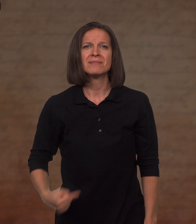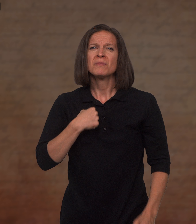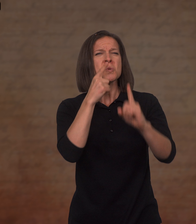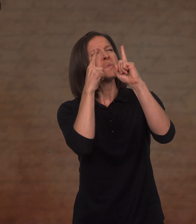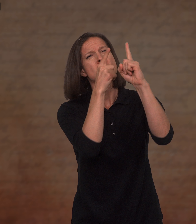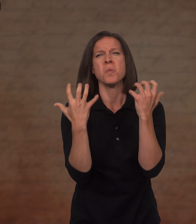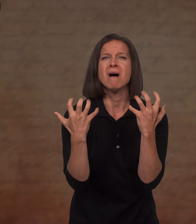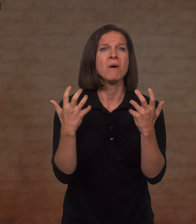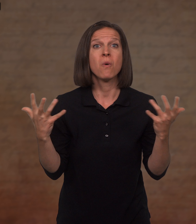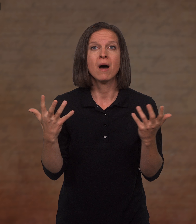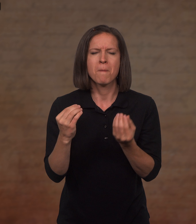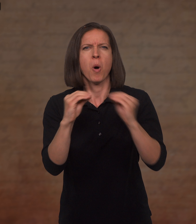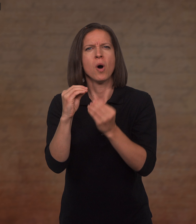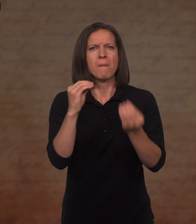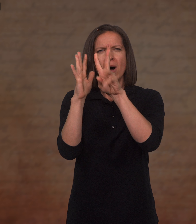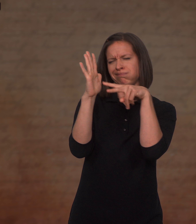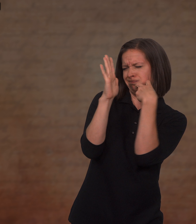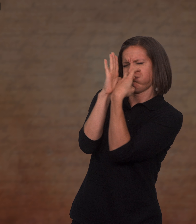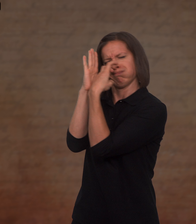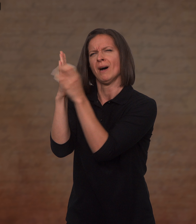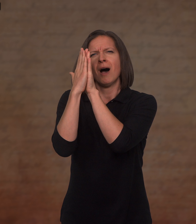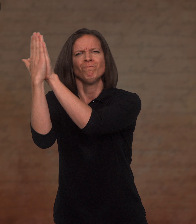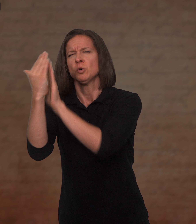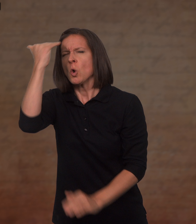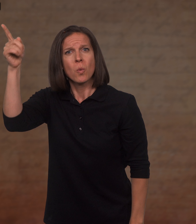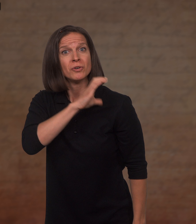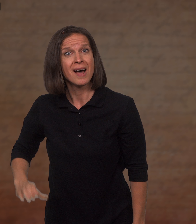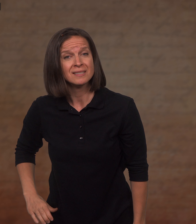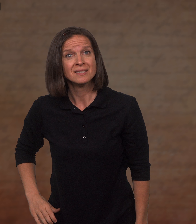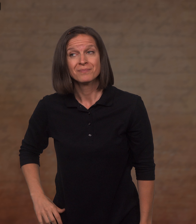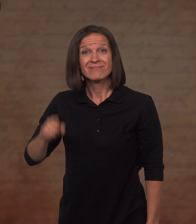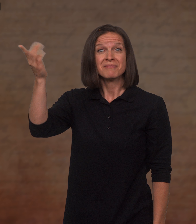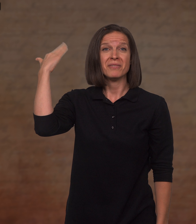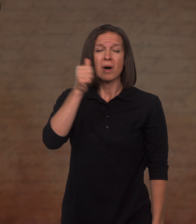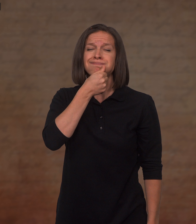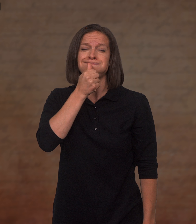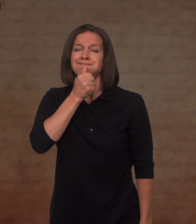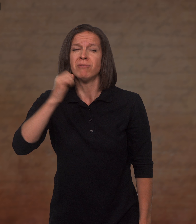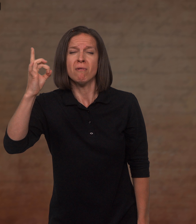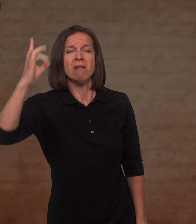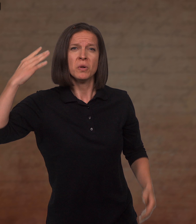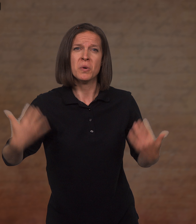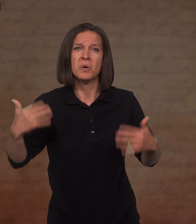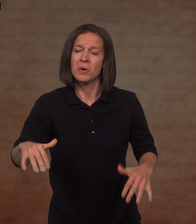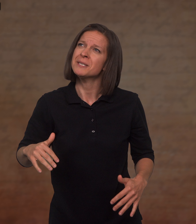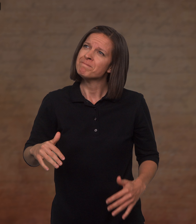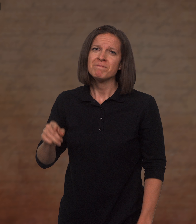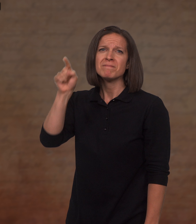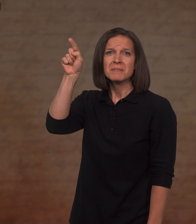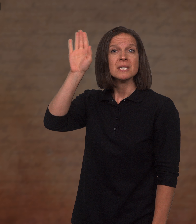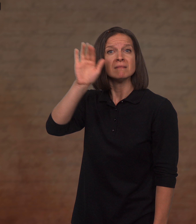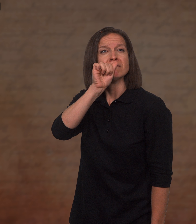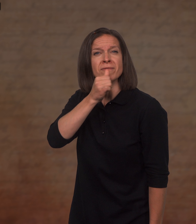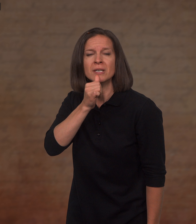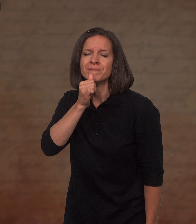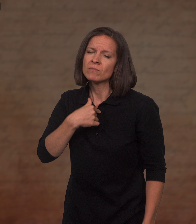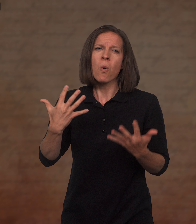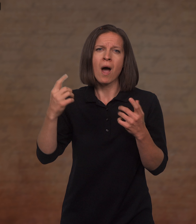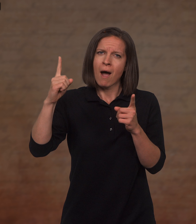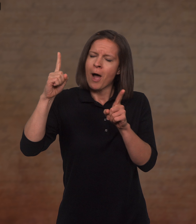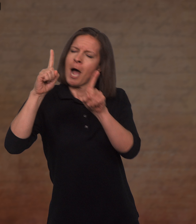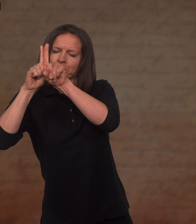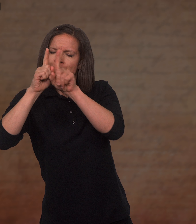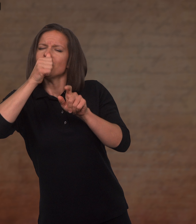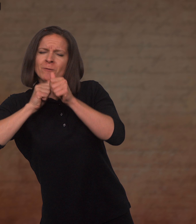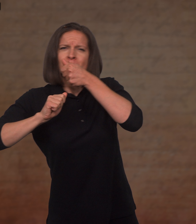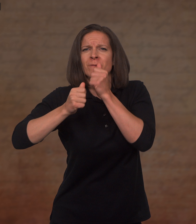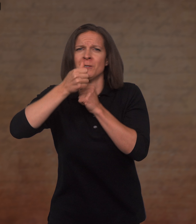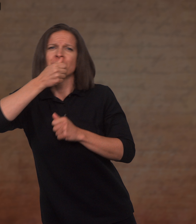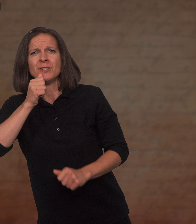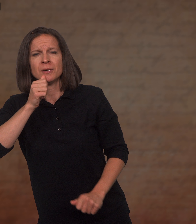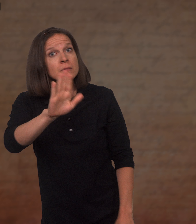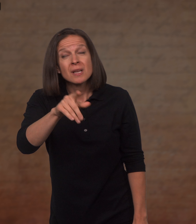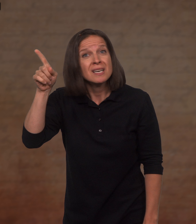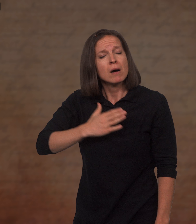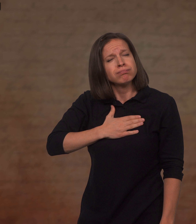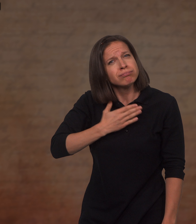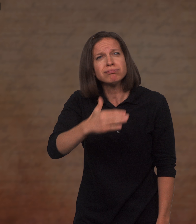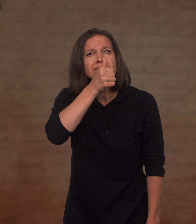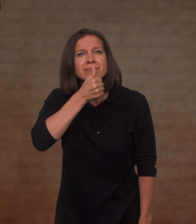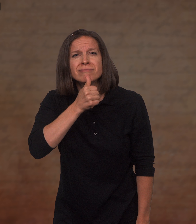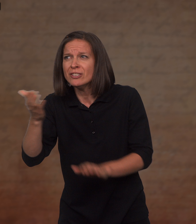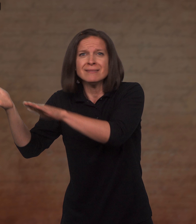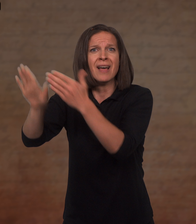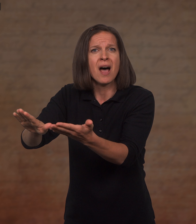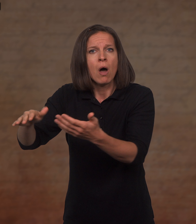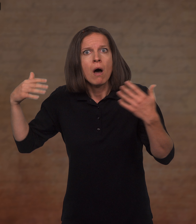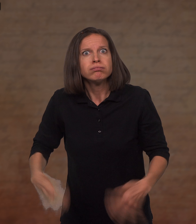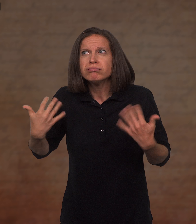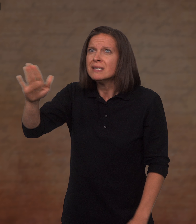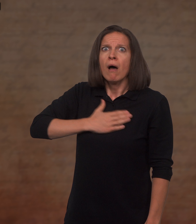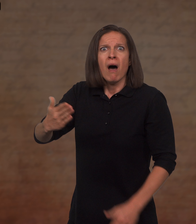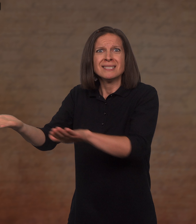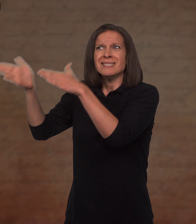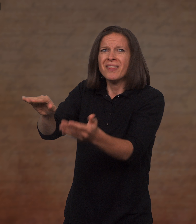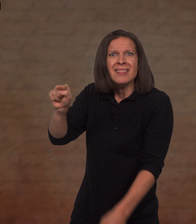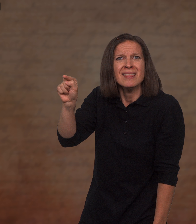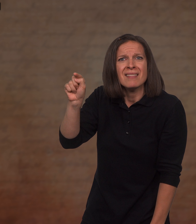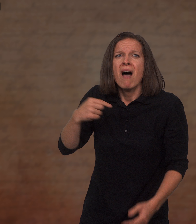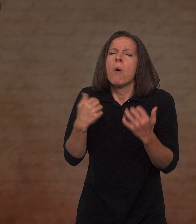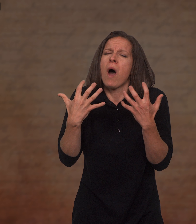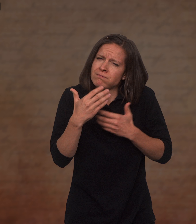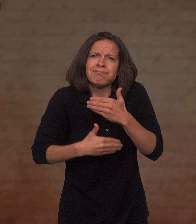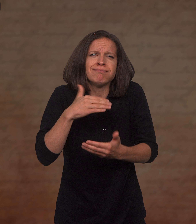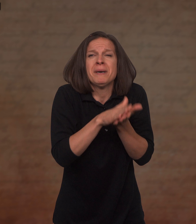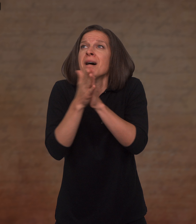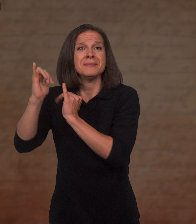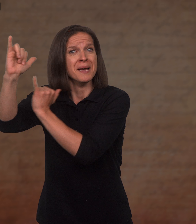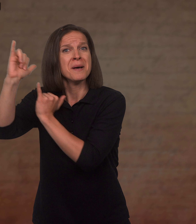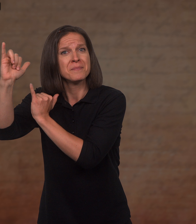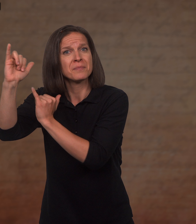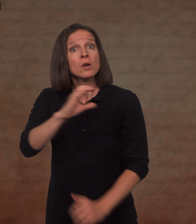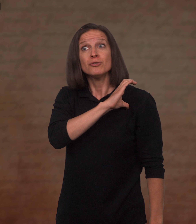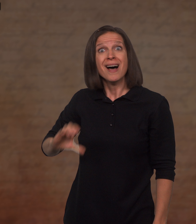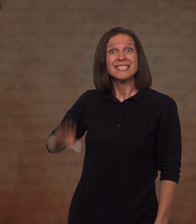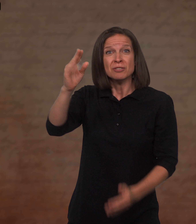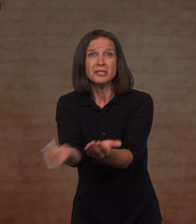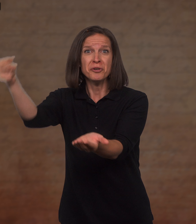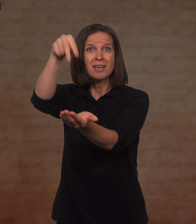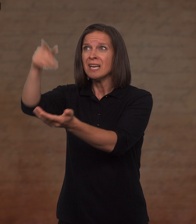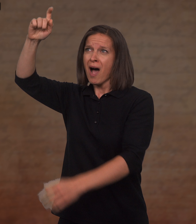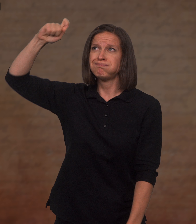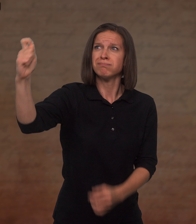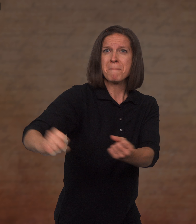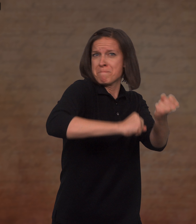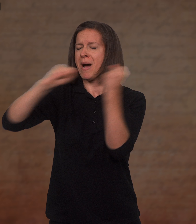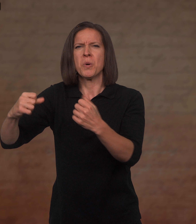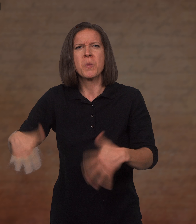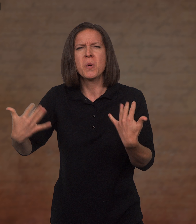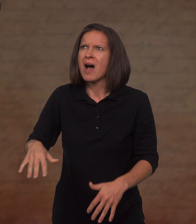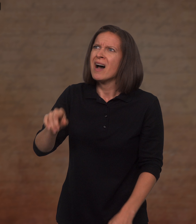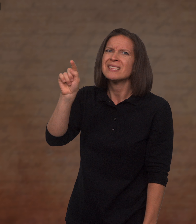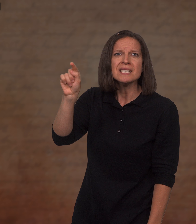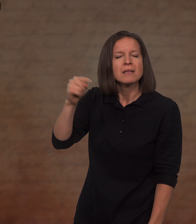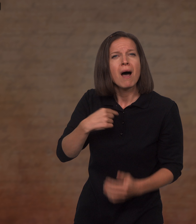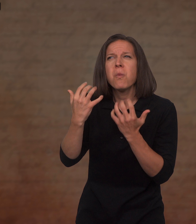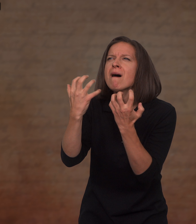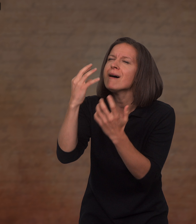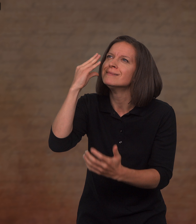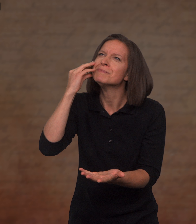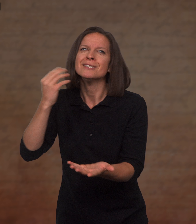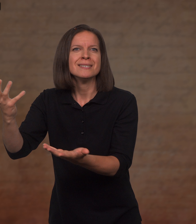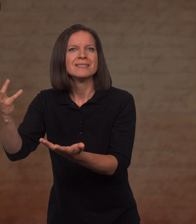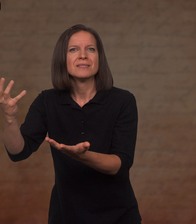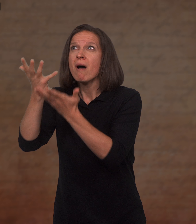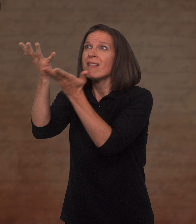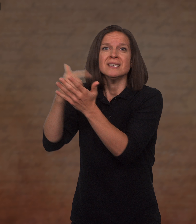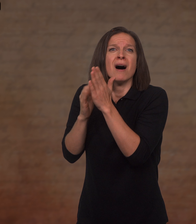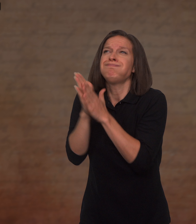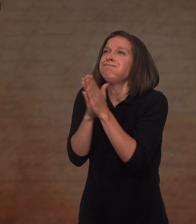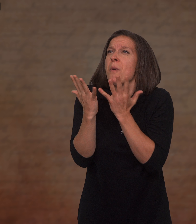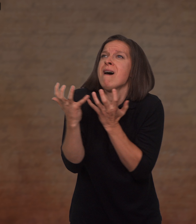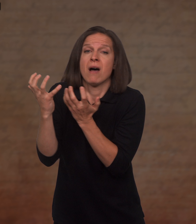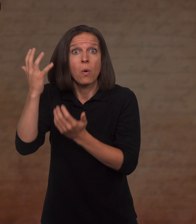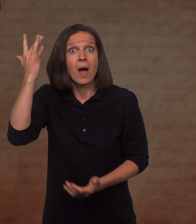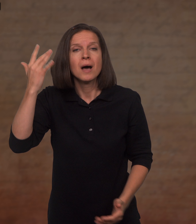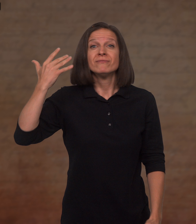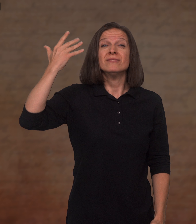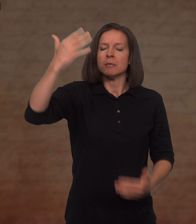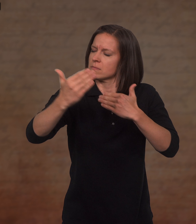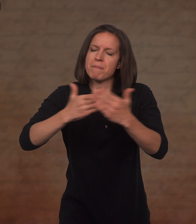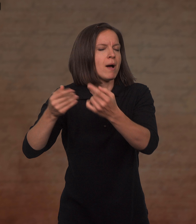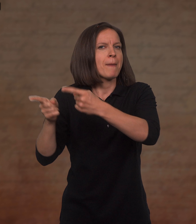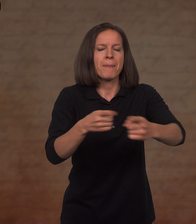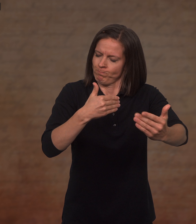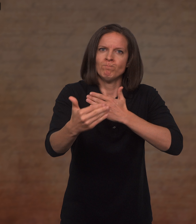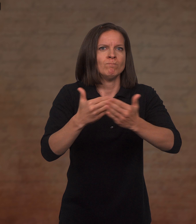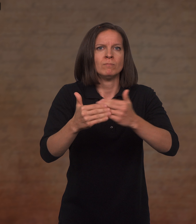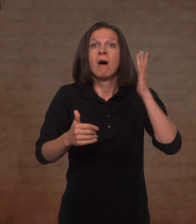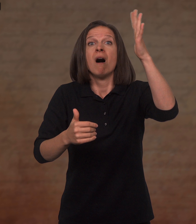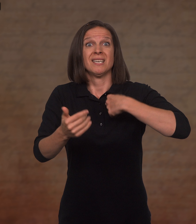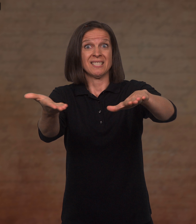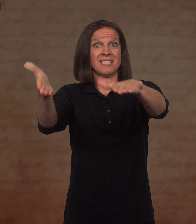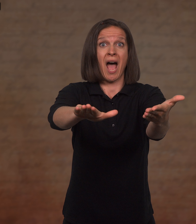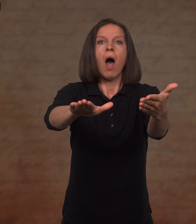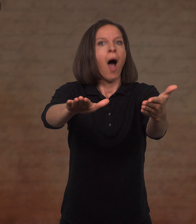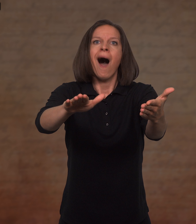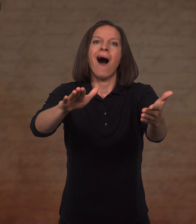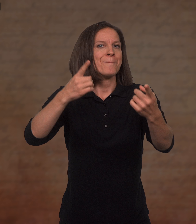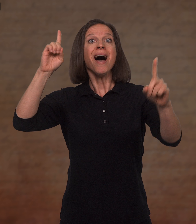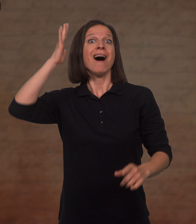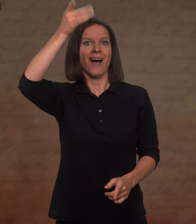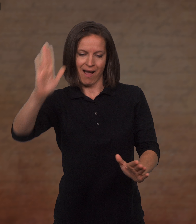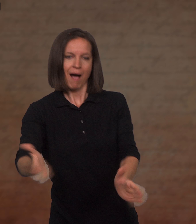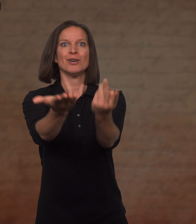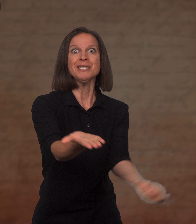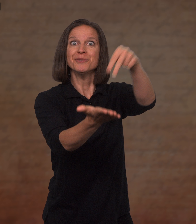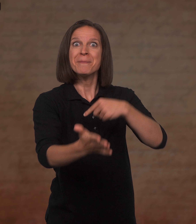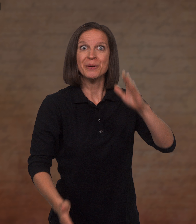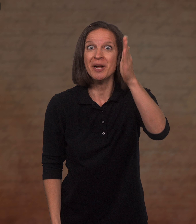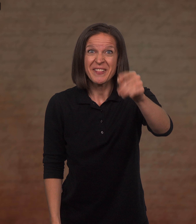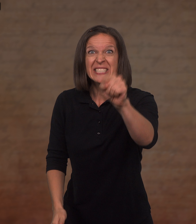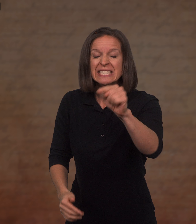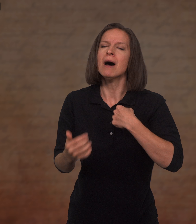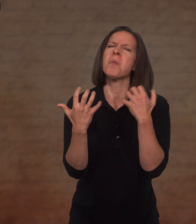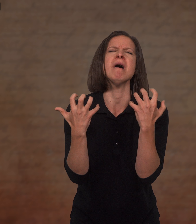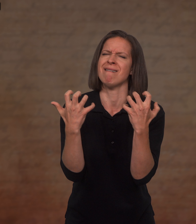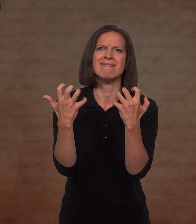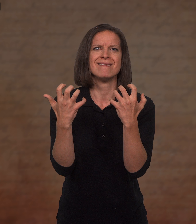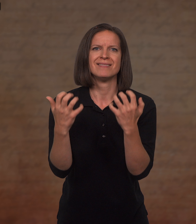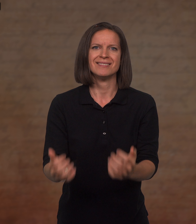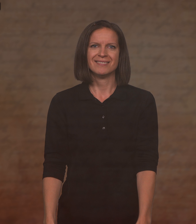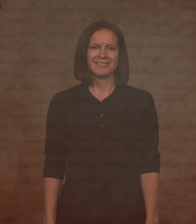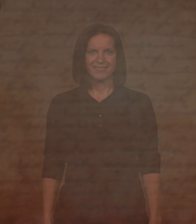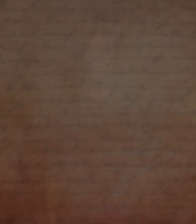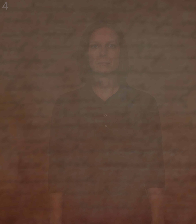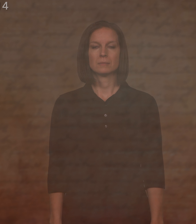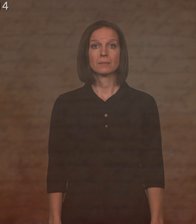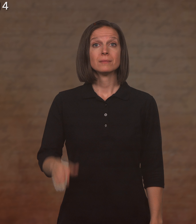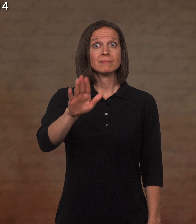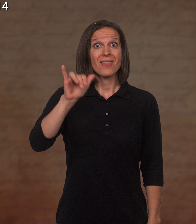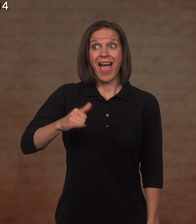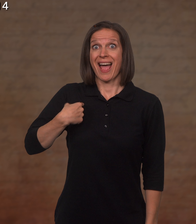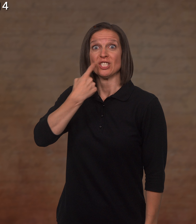I want to know Christ and the power of His resurrection and the fellowship of His sufferings, being conformed to Him in His death, and so, somehow, to attain to the resurrection from the dead.